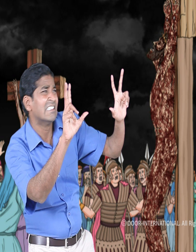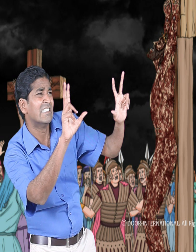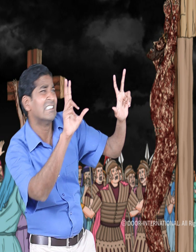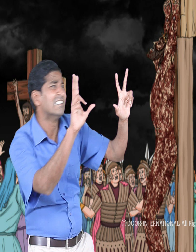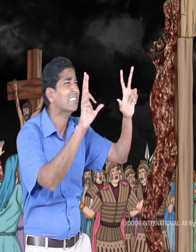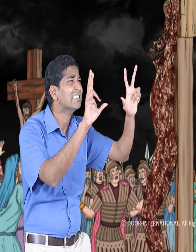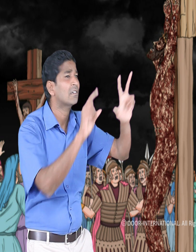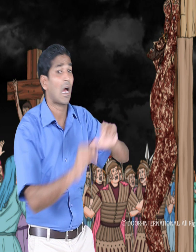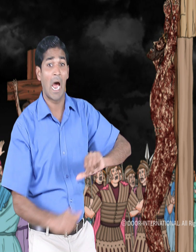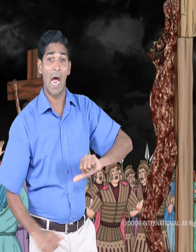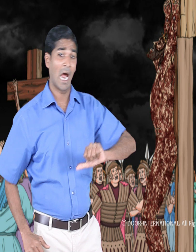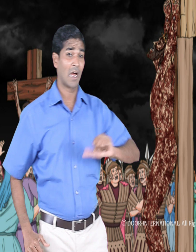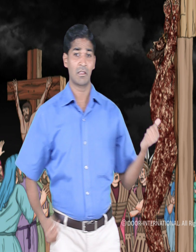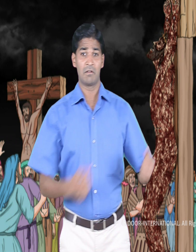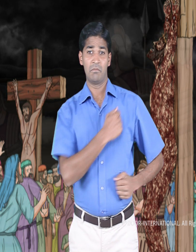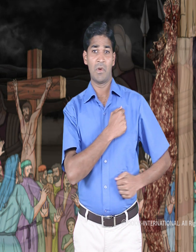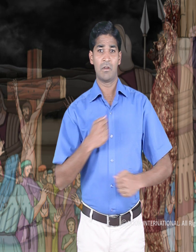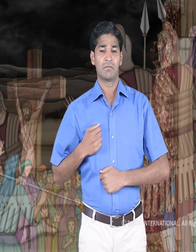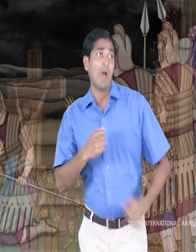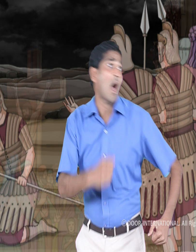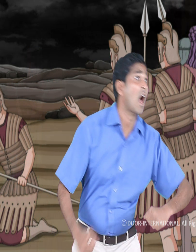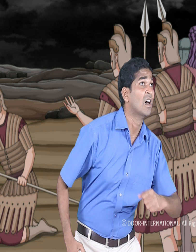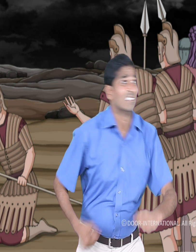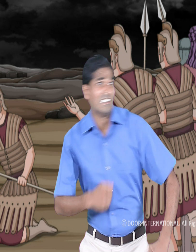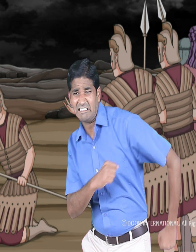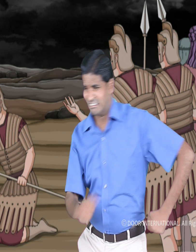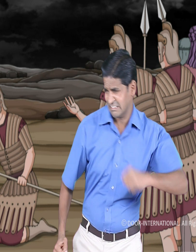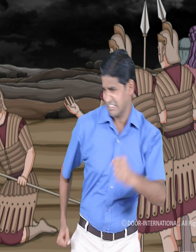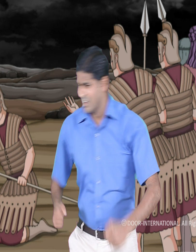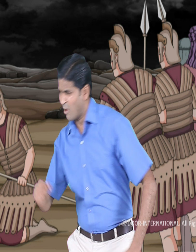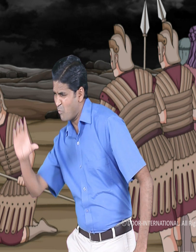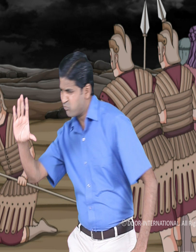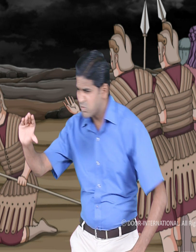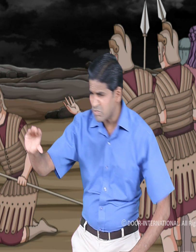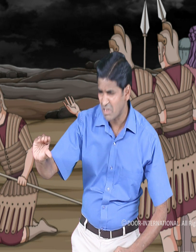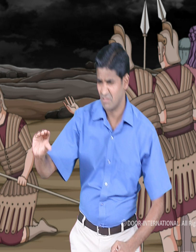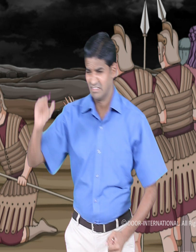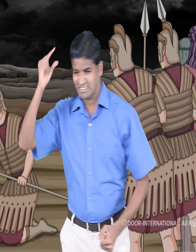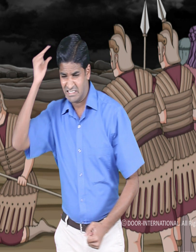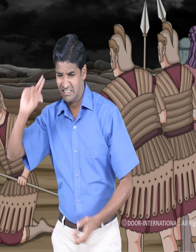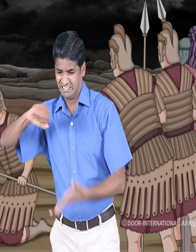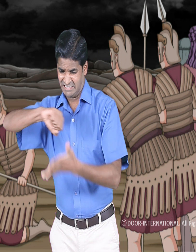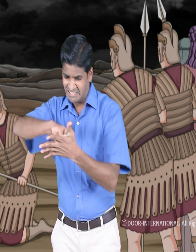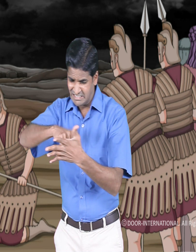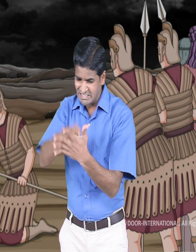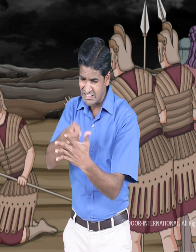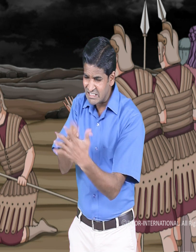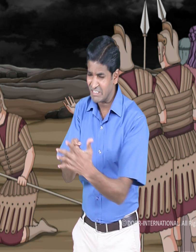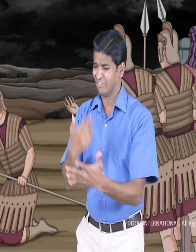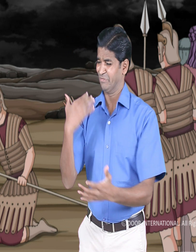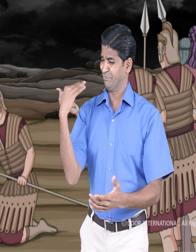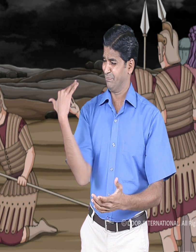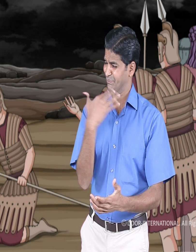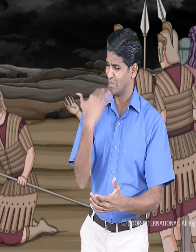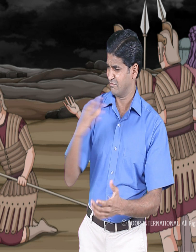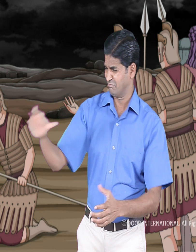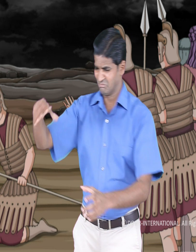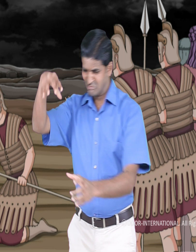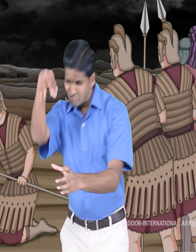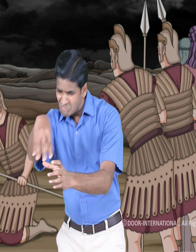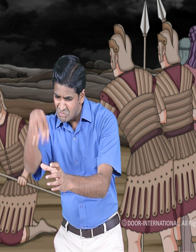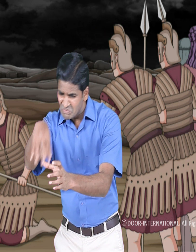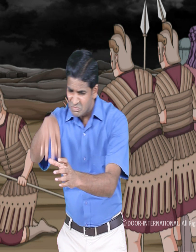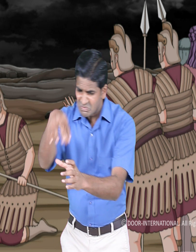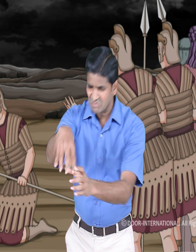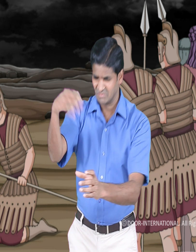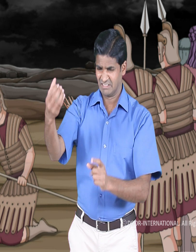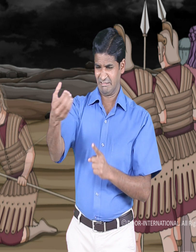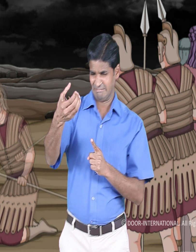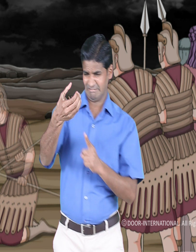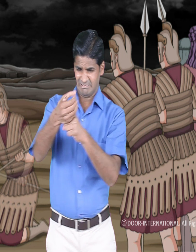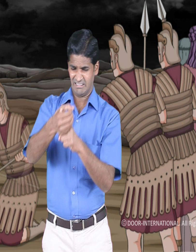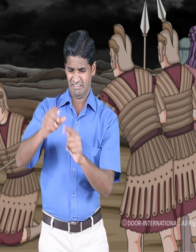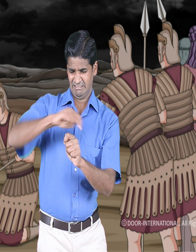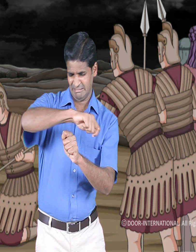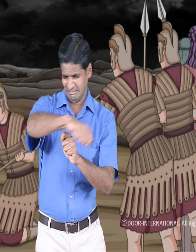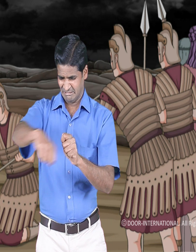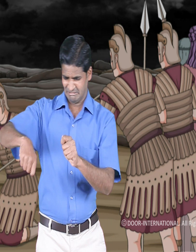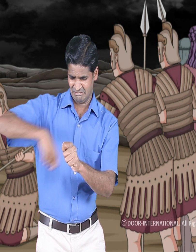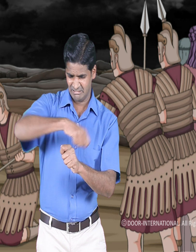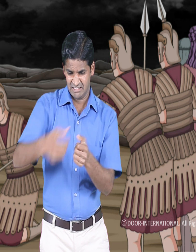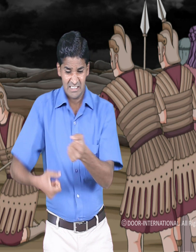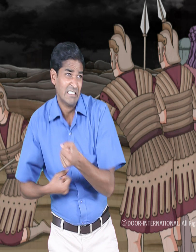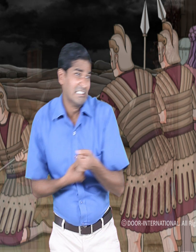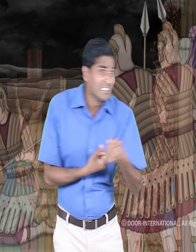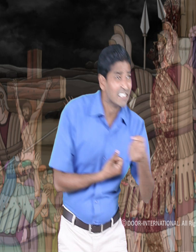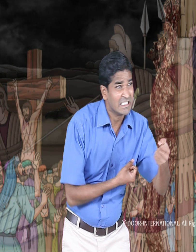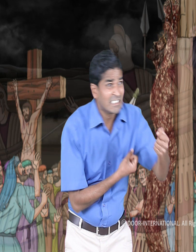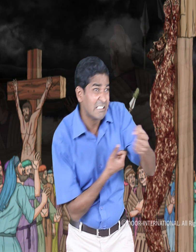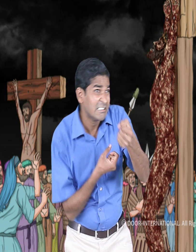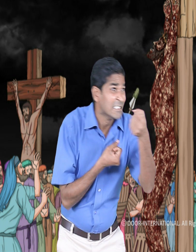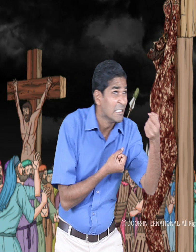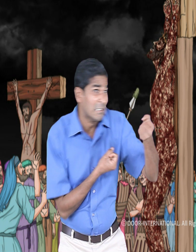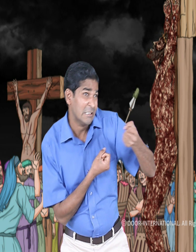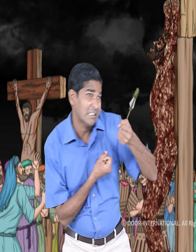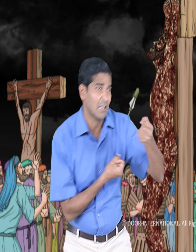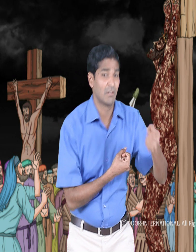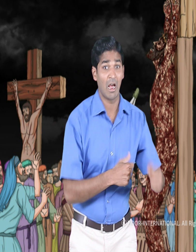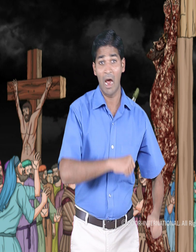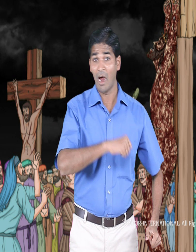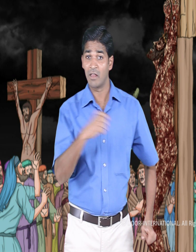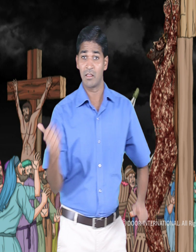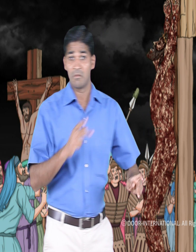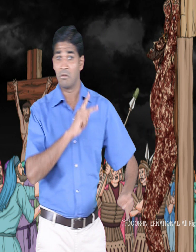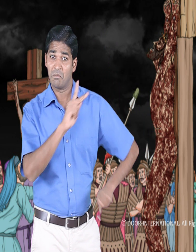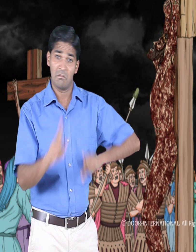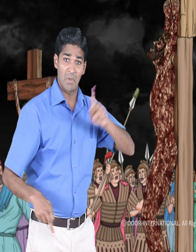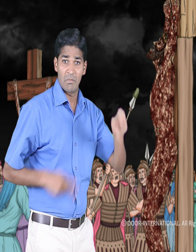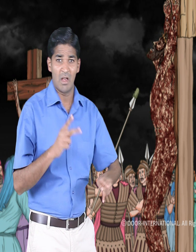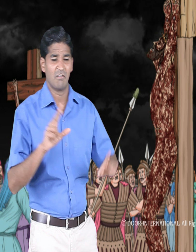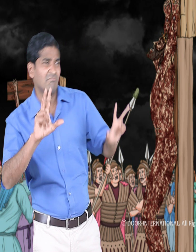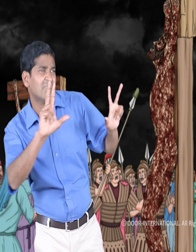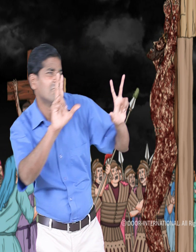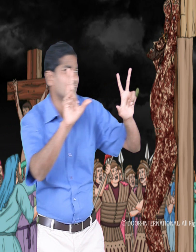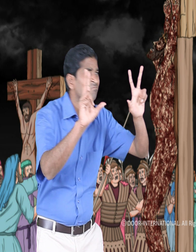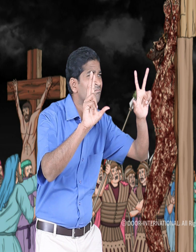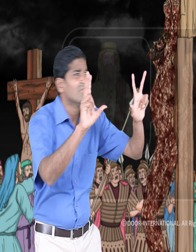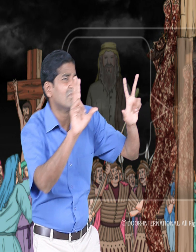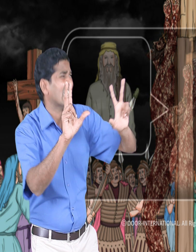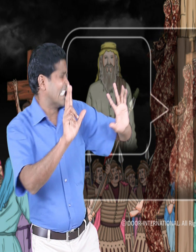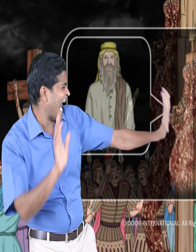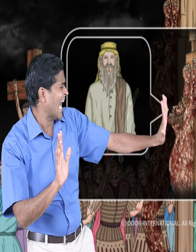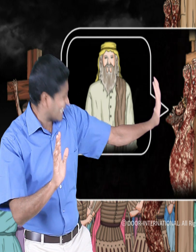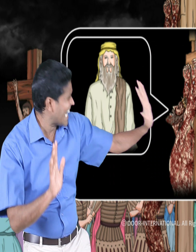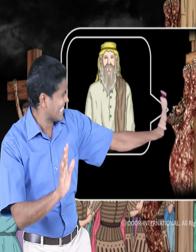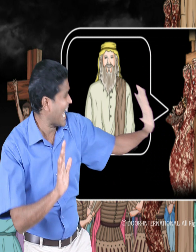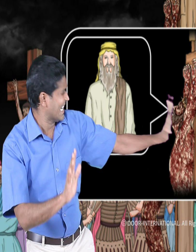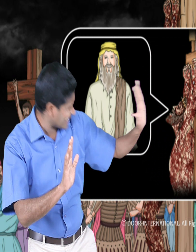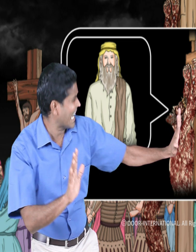One of them quickly ran and brought a sponge. He filled it with sour wine, put it on a reed, and held it up for Jesus to drink.